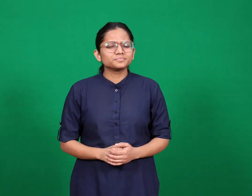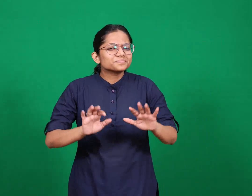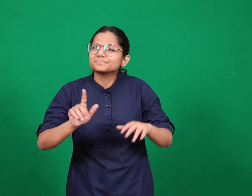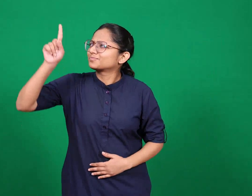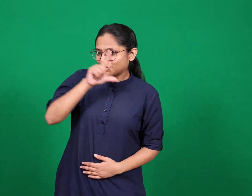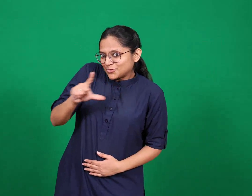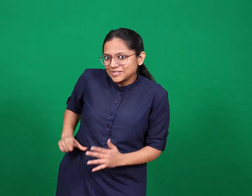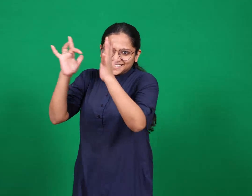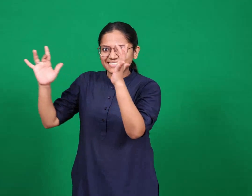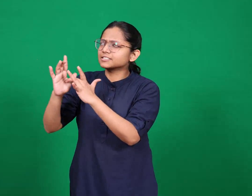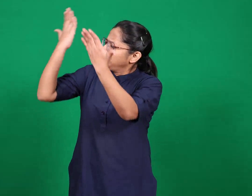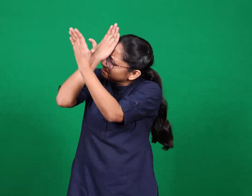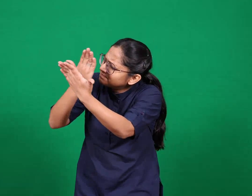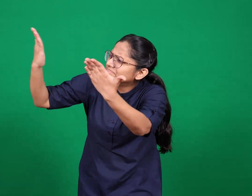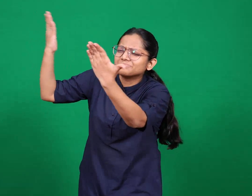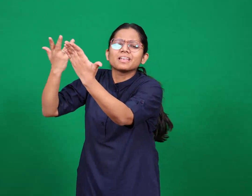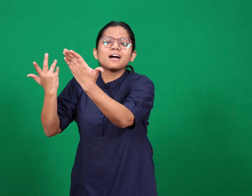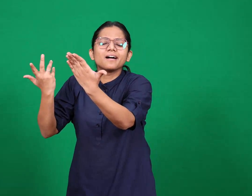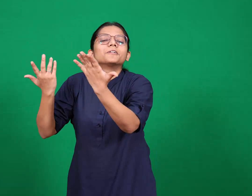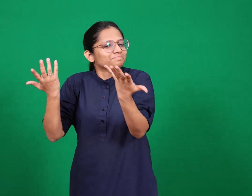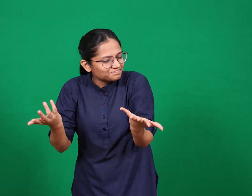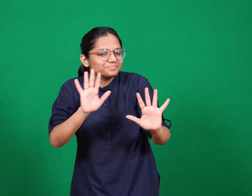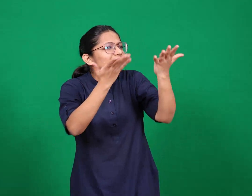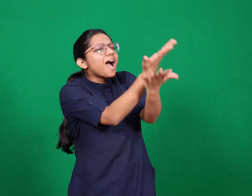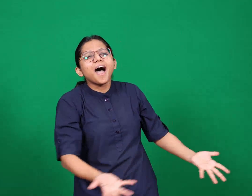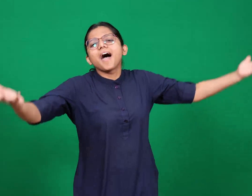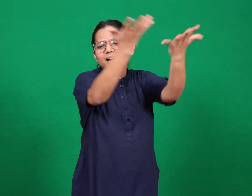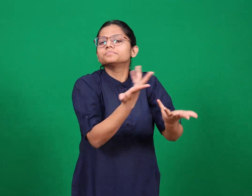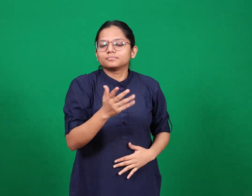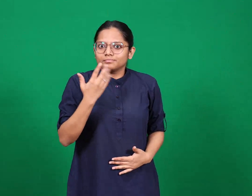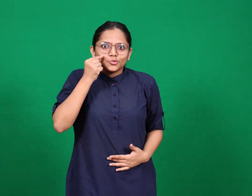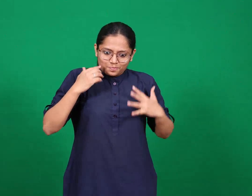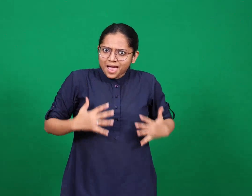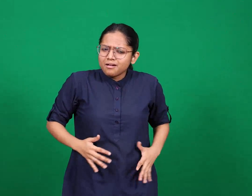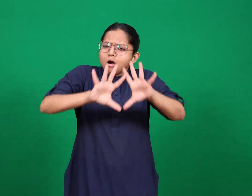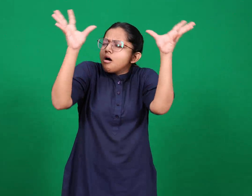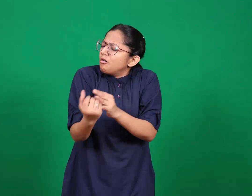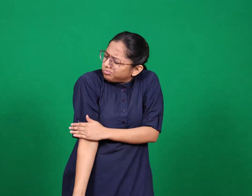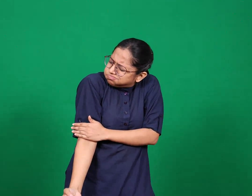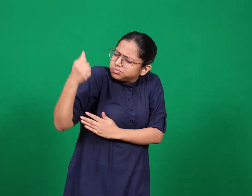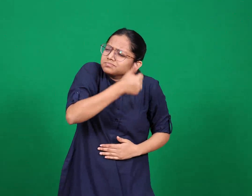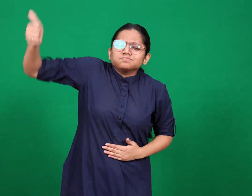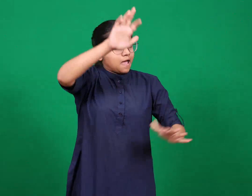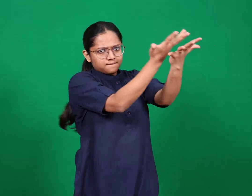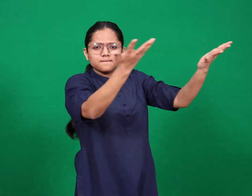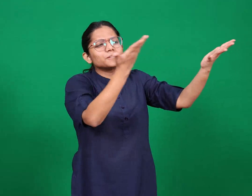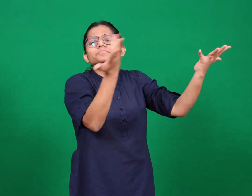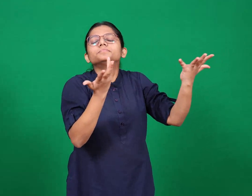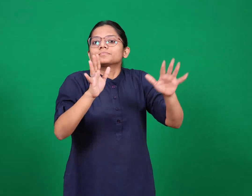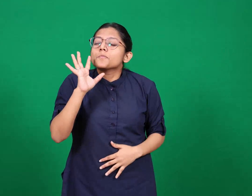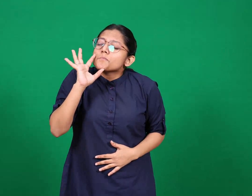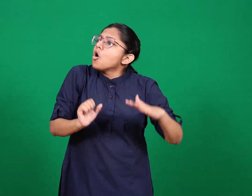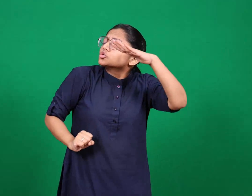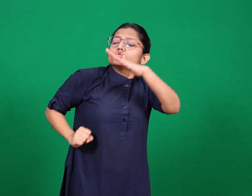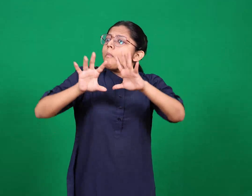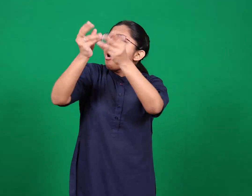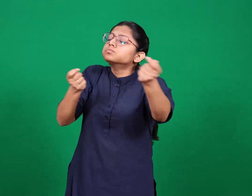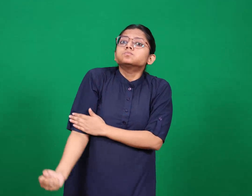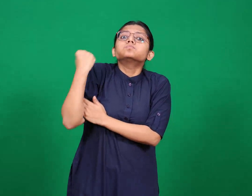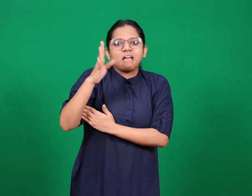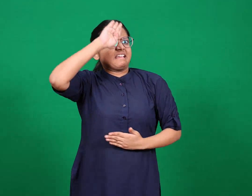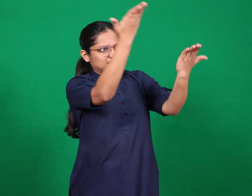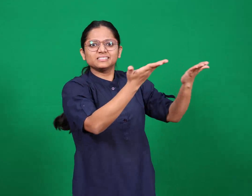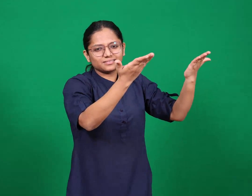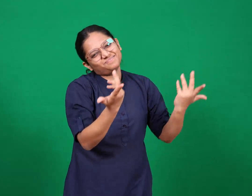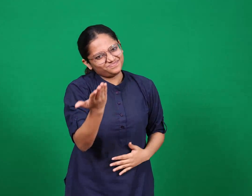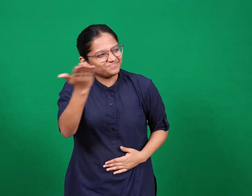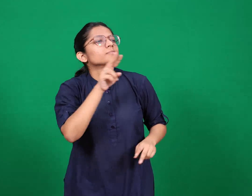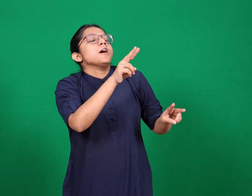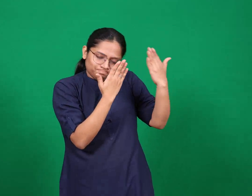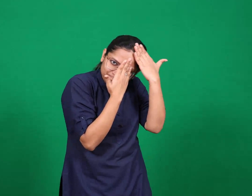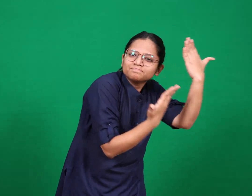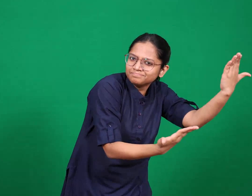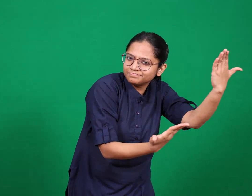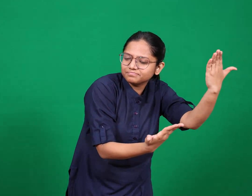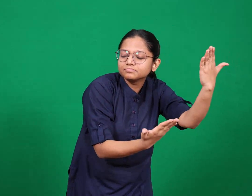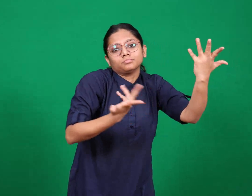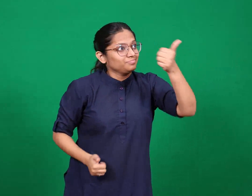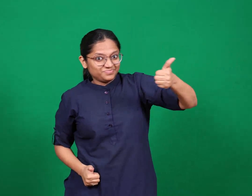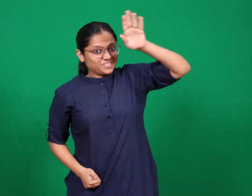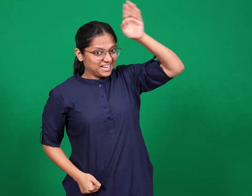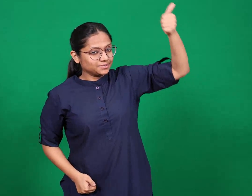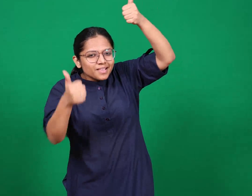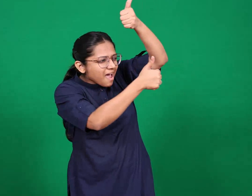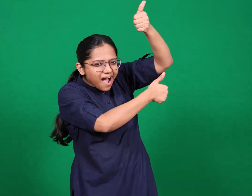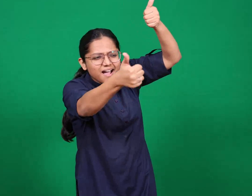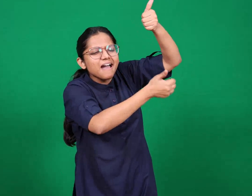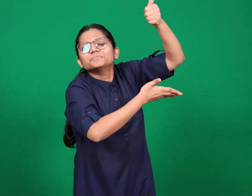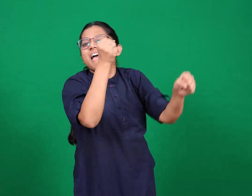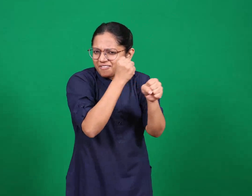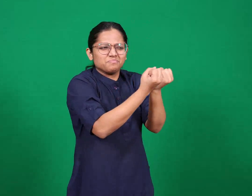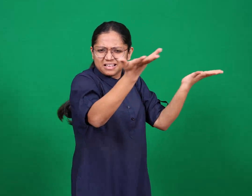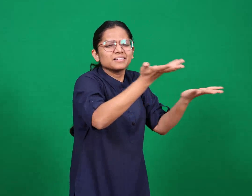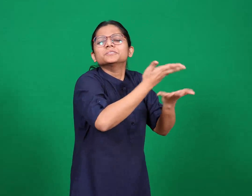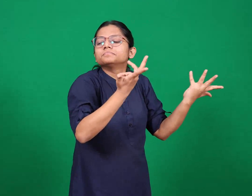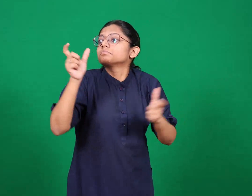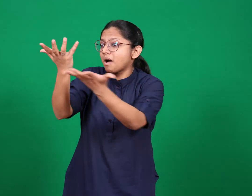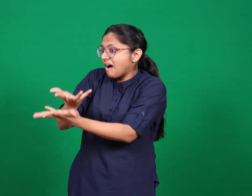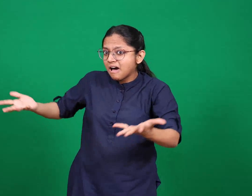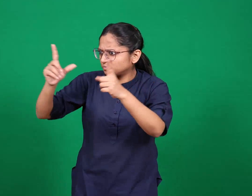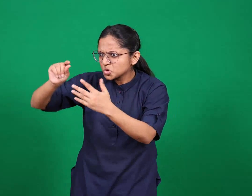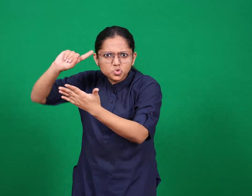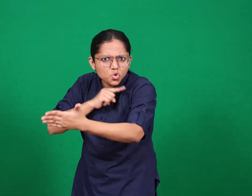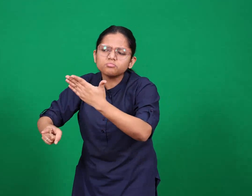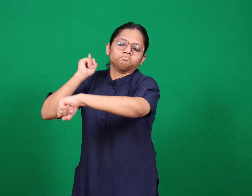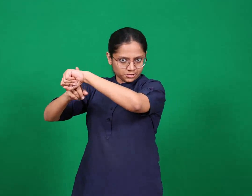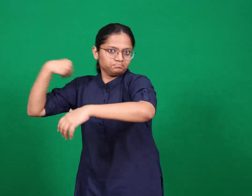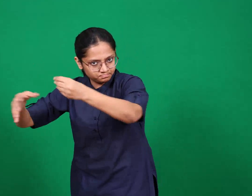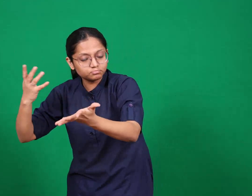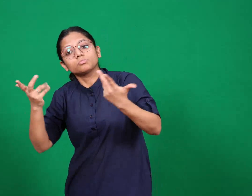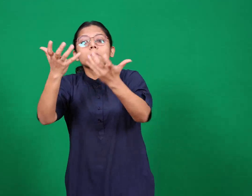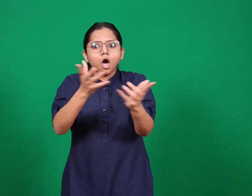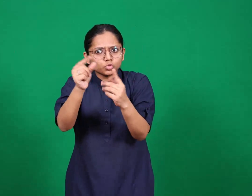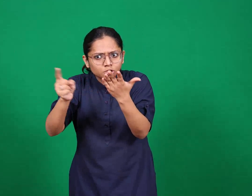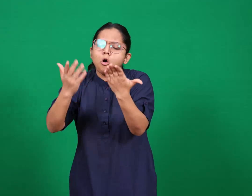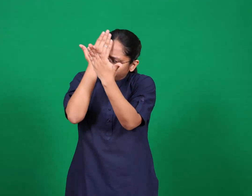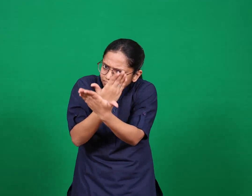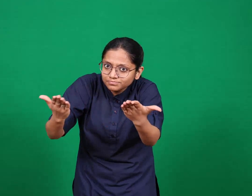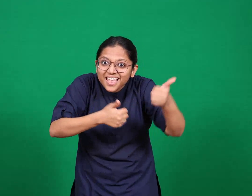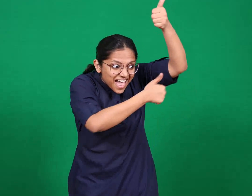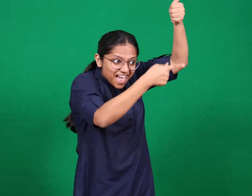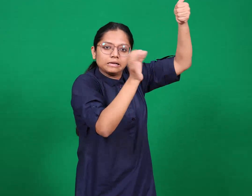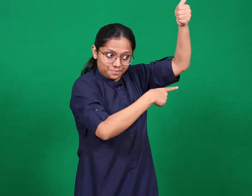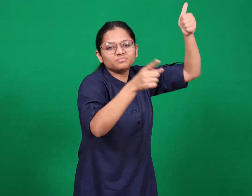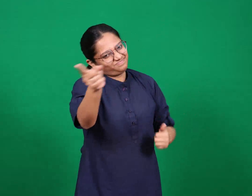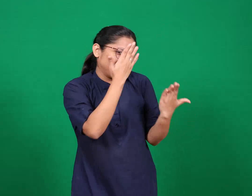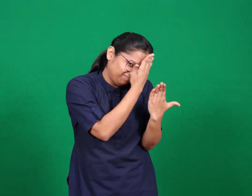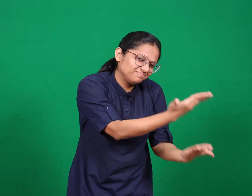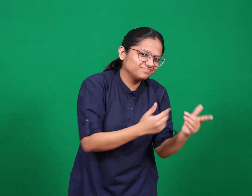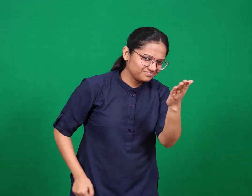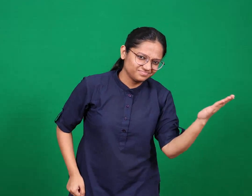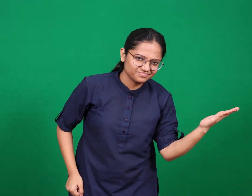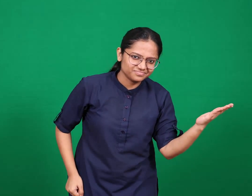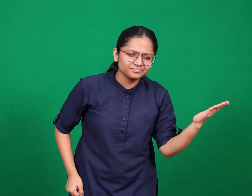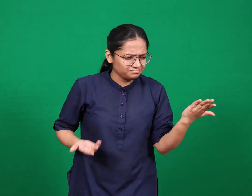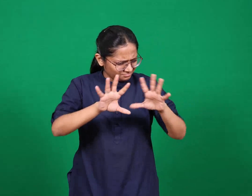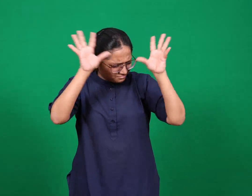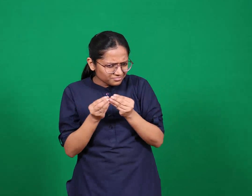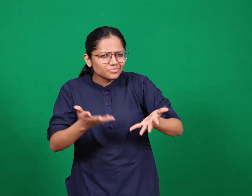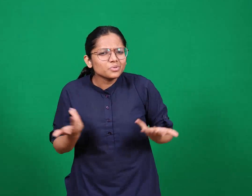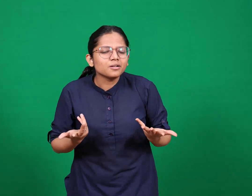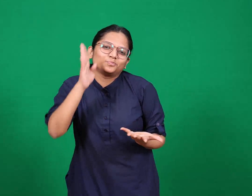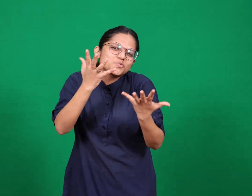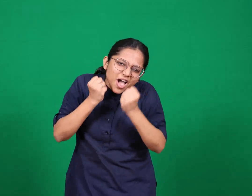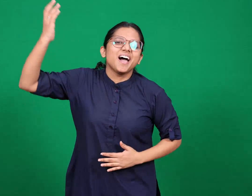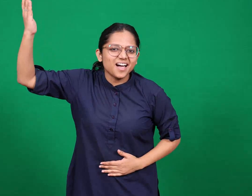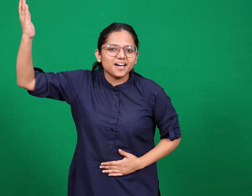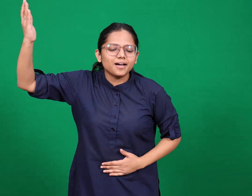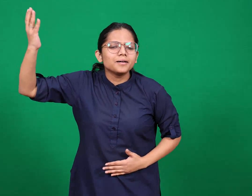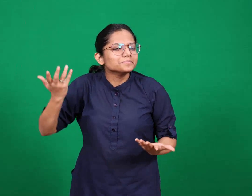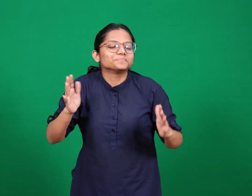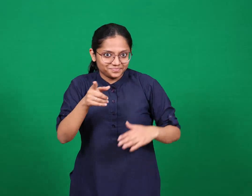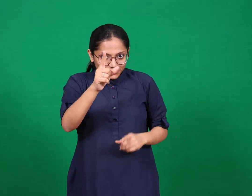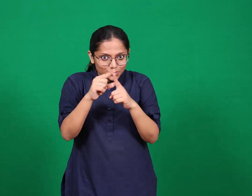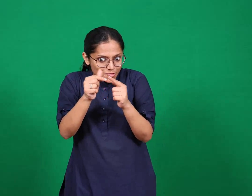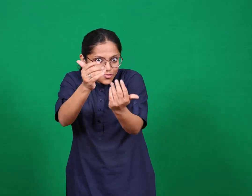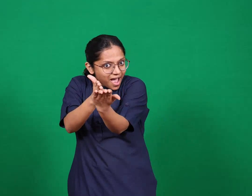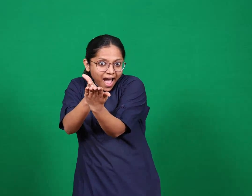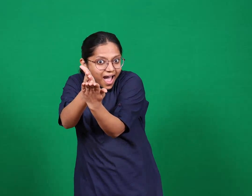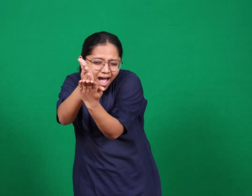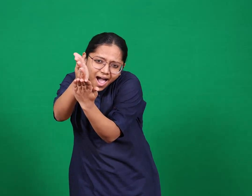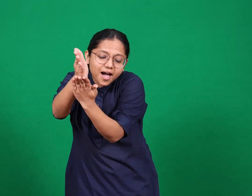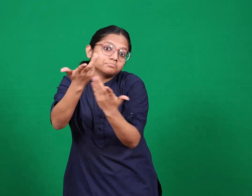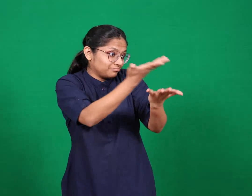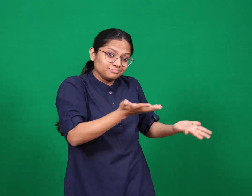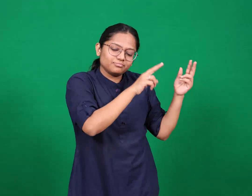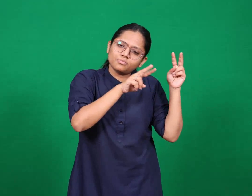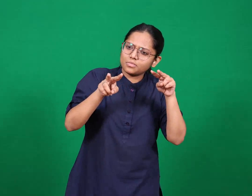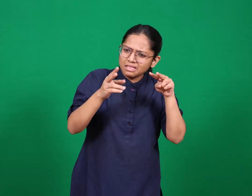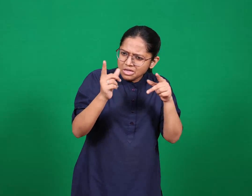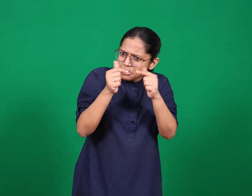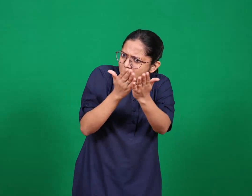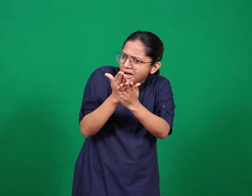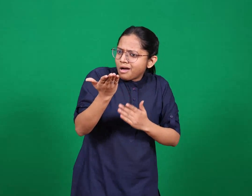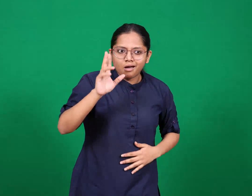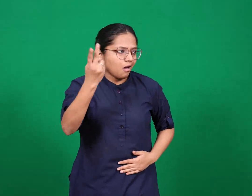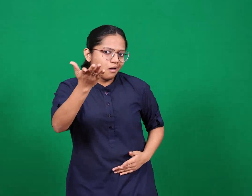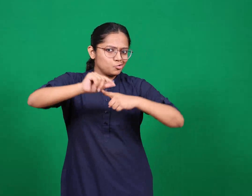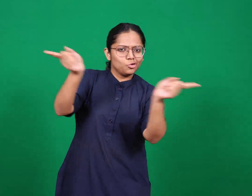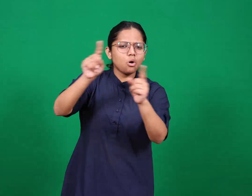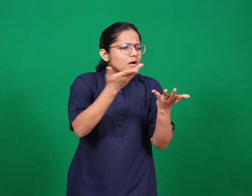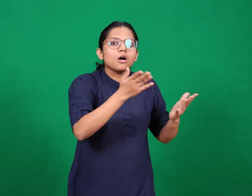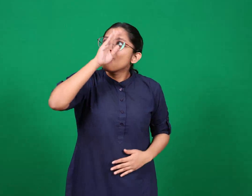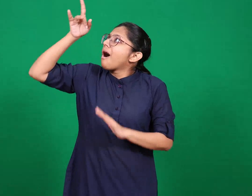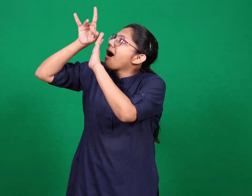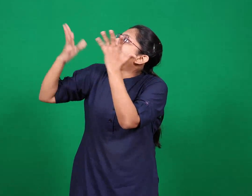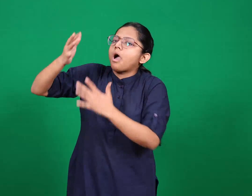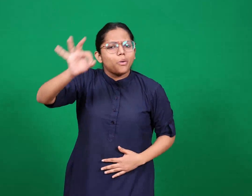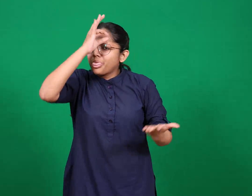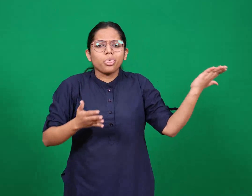Submit yourselves for the Lord ' s sake to every human institution, whether to the king as the supreme authority, or to governors as those sent by him to punish those who do wrong and to praise those who do right.